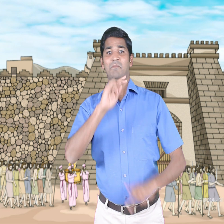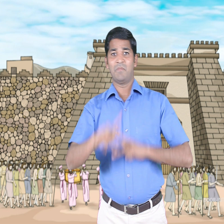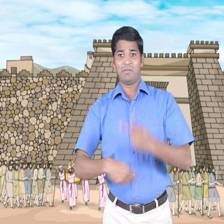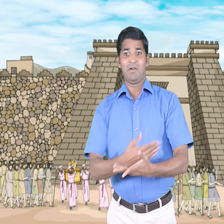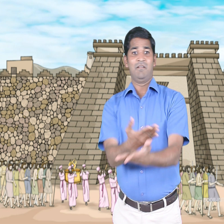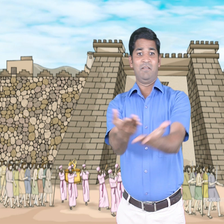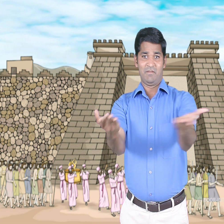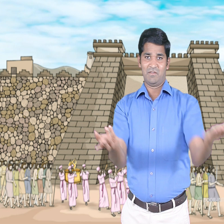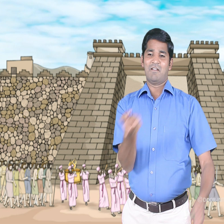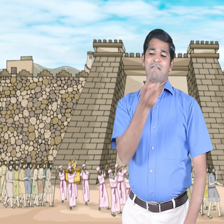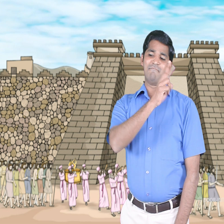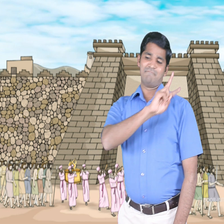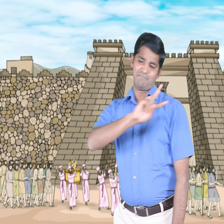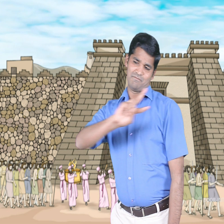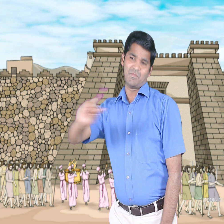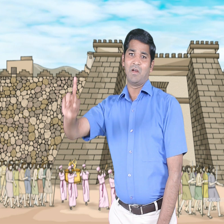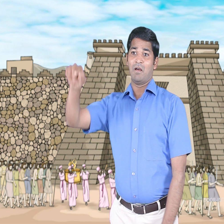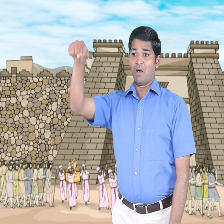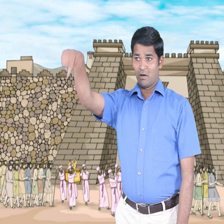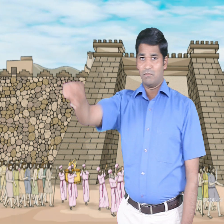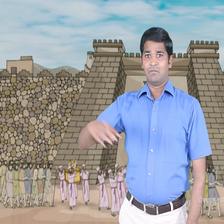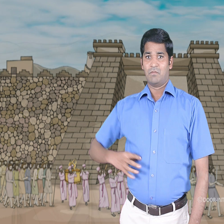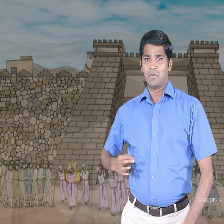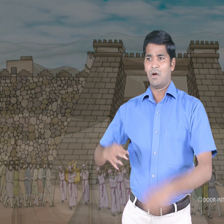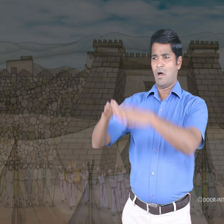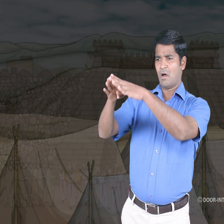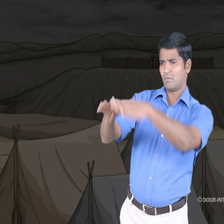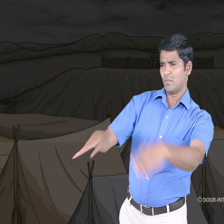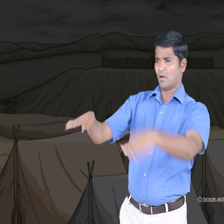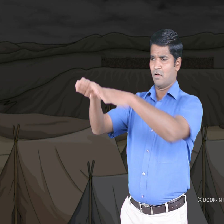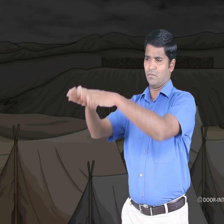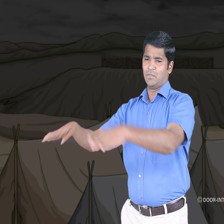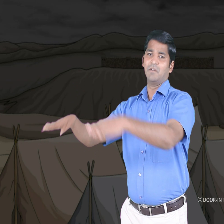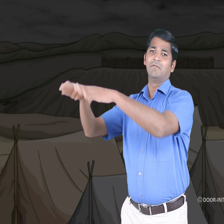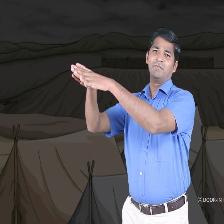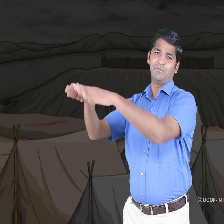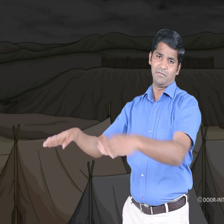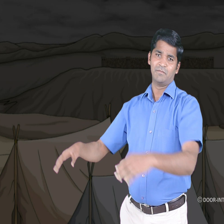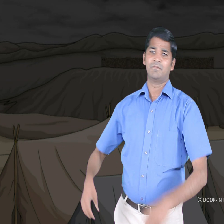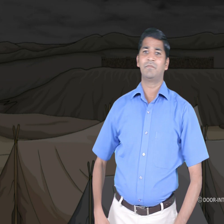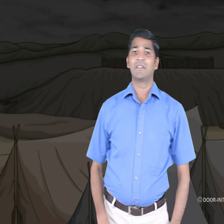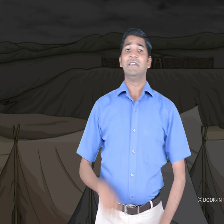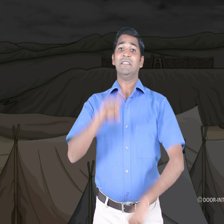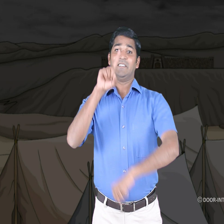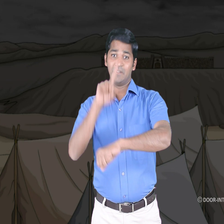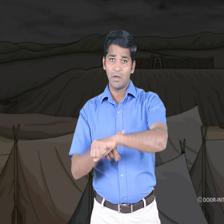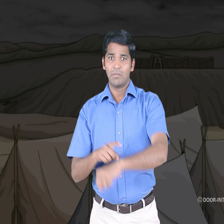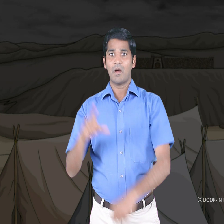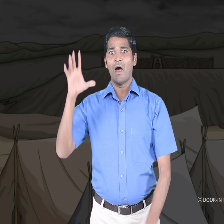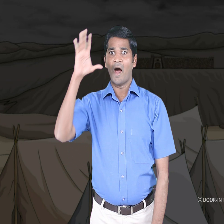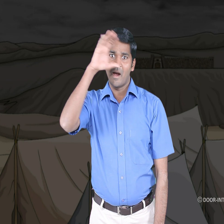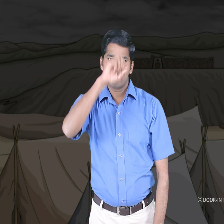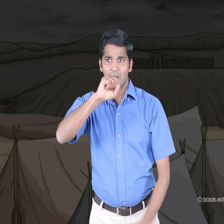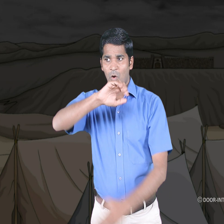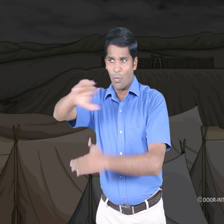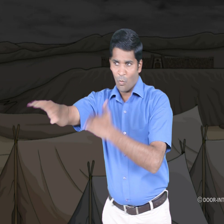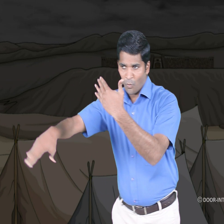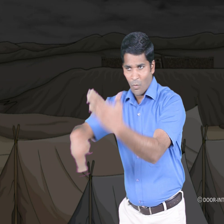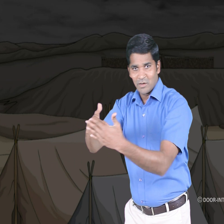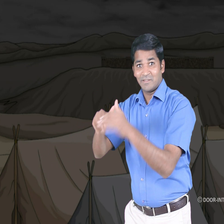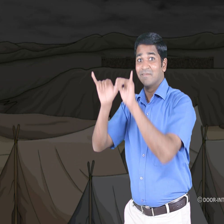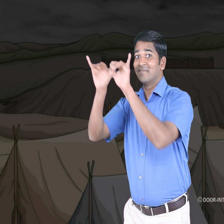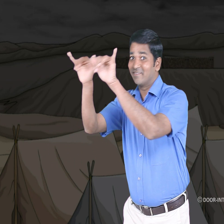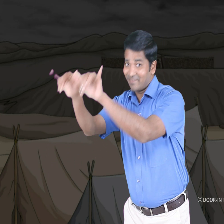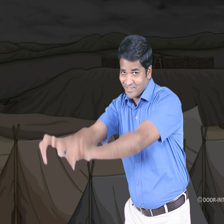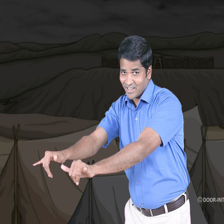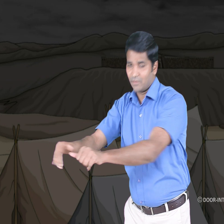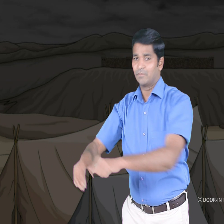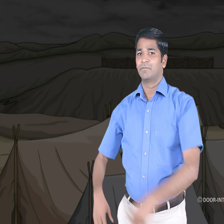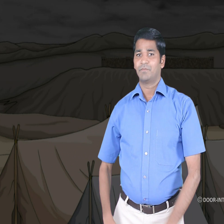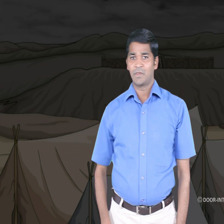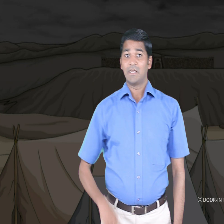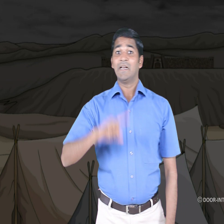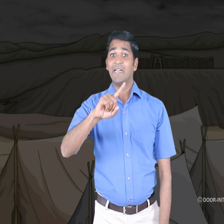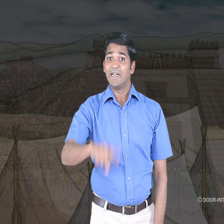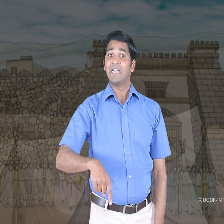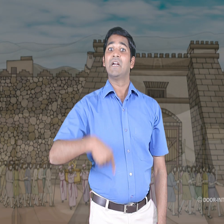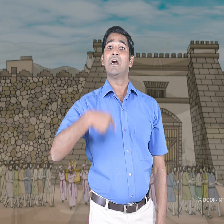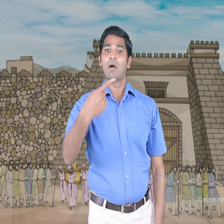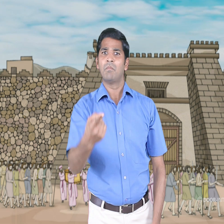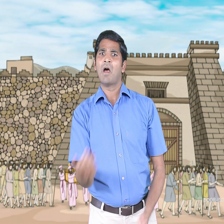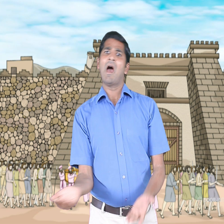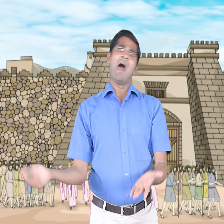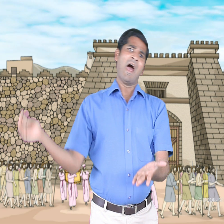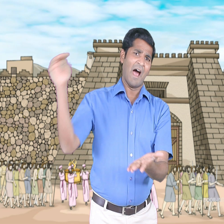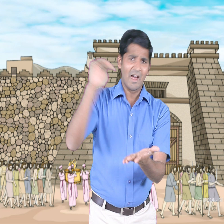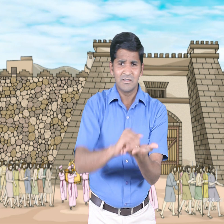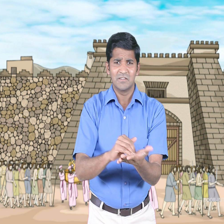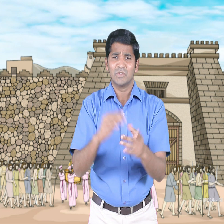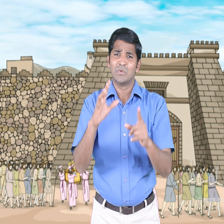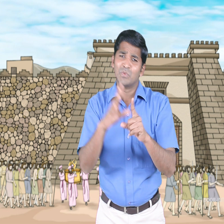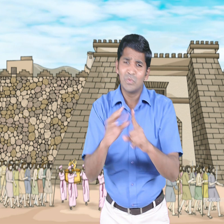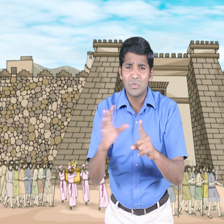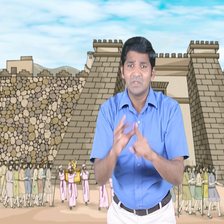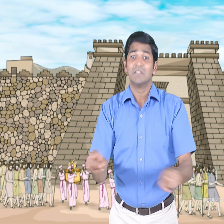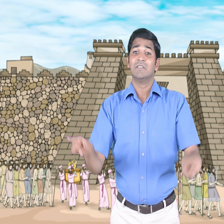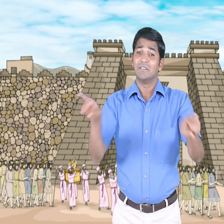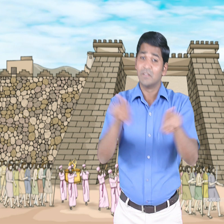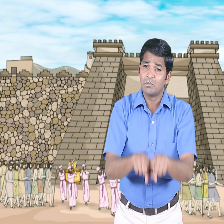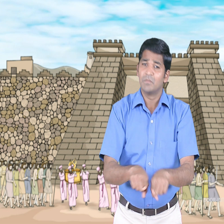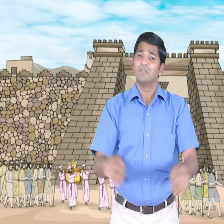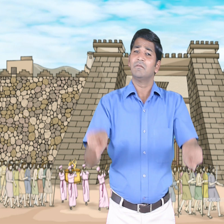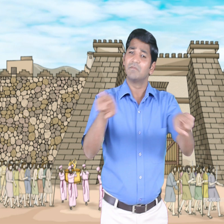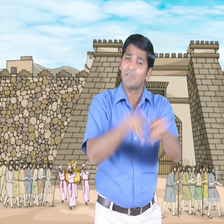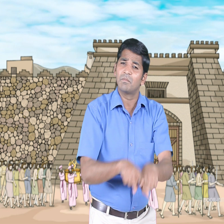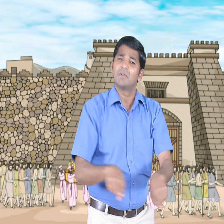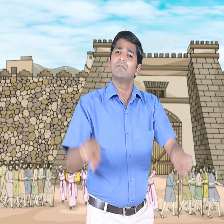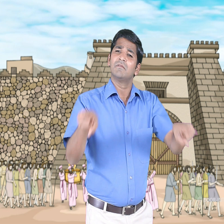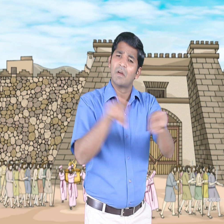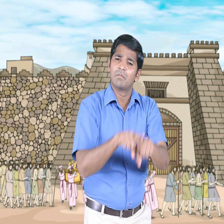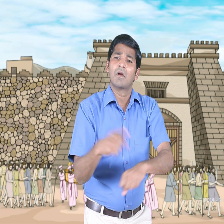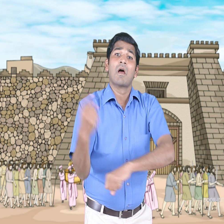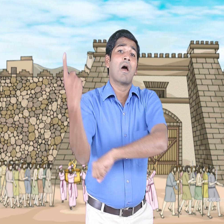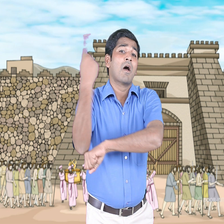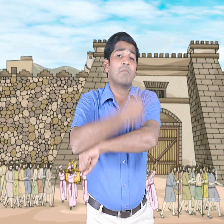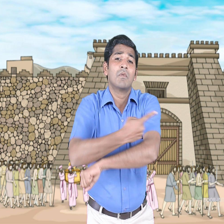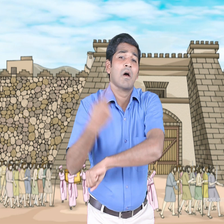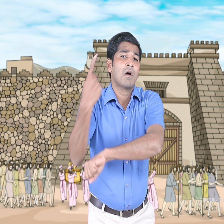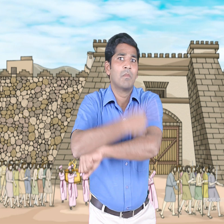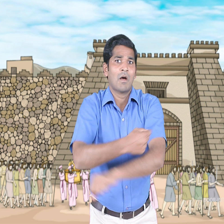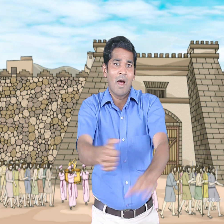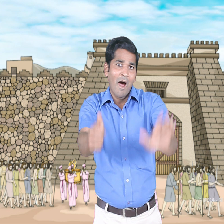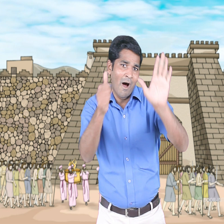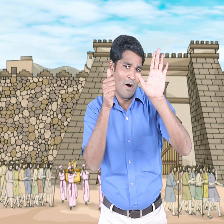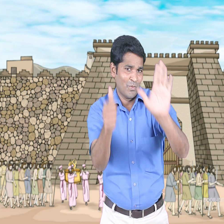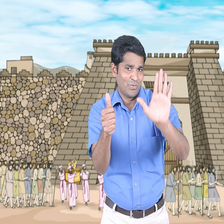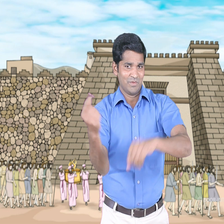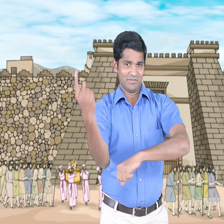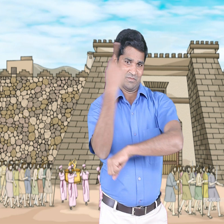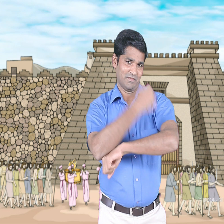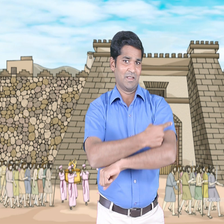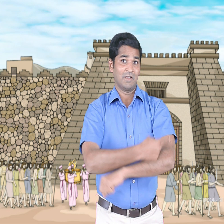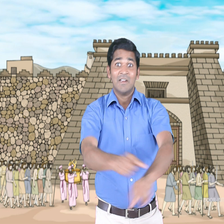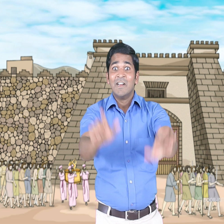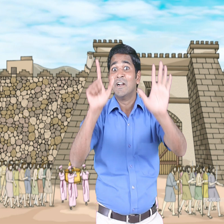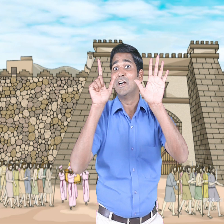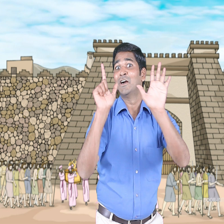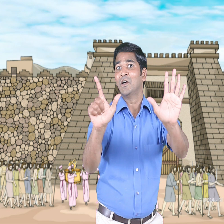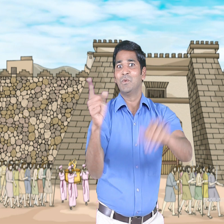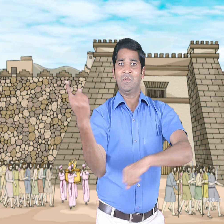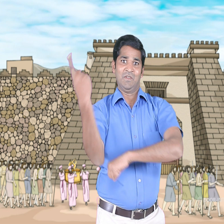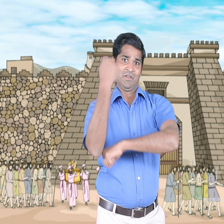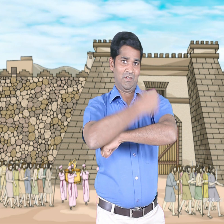So on the second day they marched around the city once and returned to the camp.